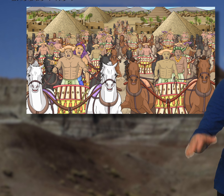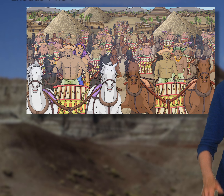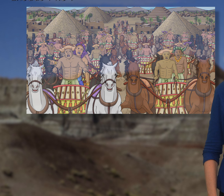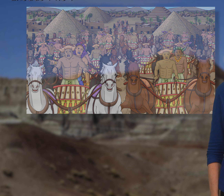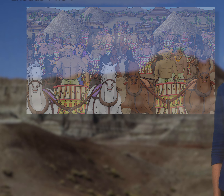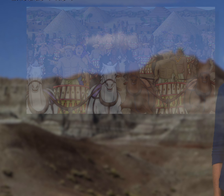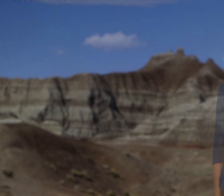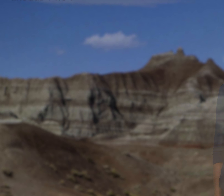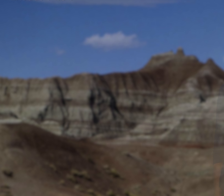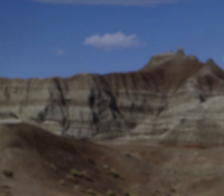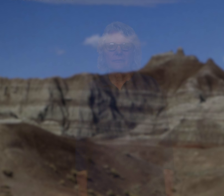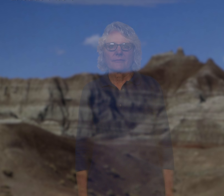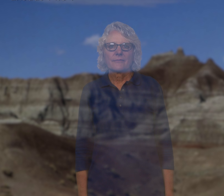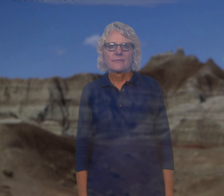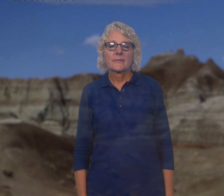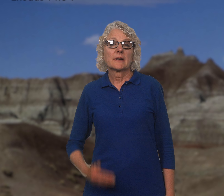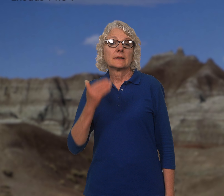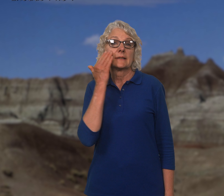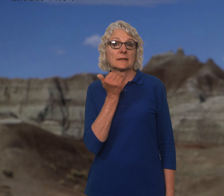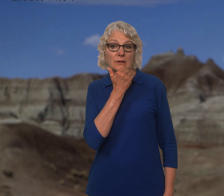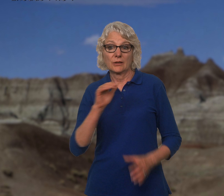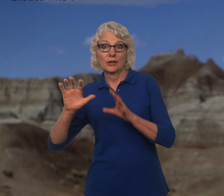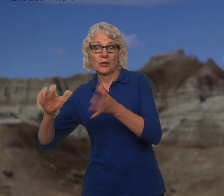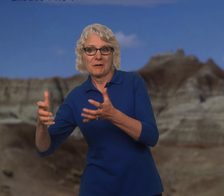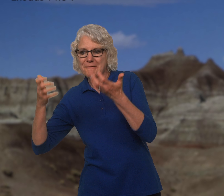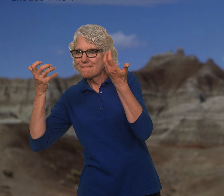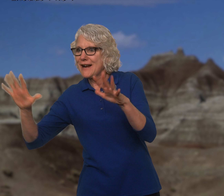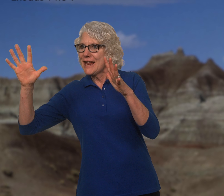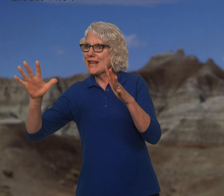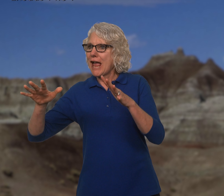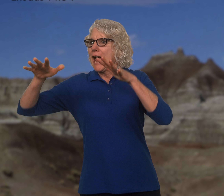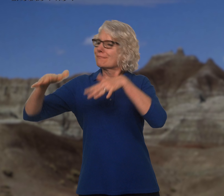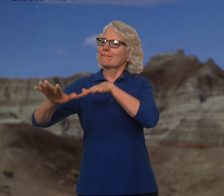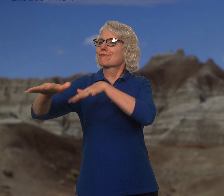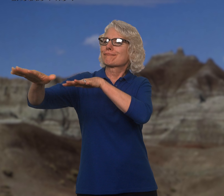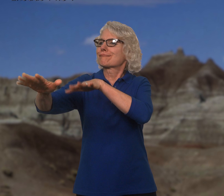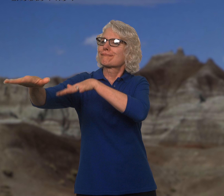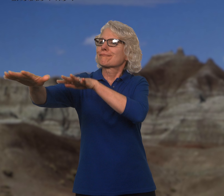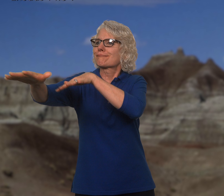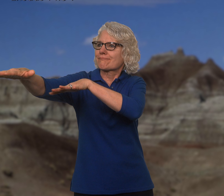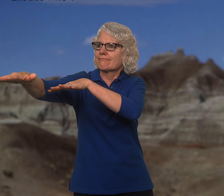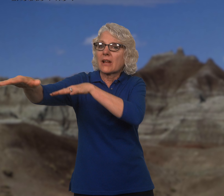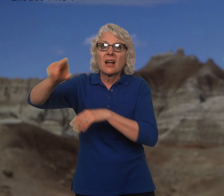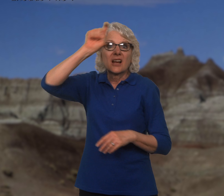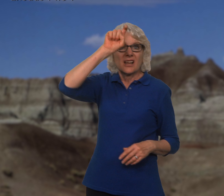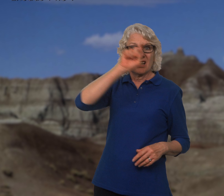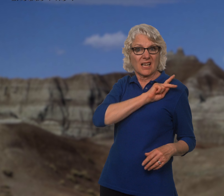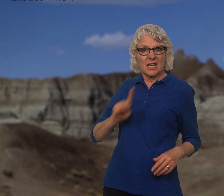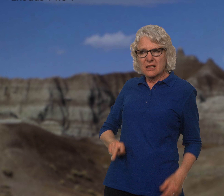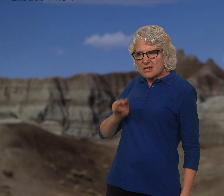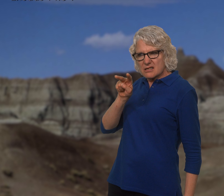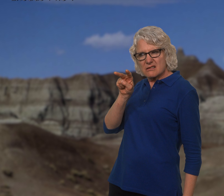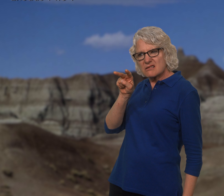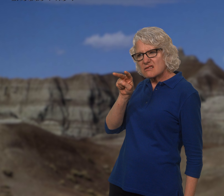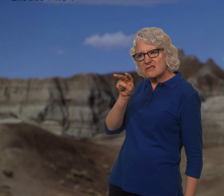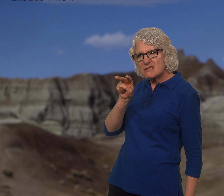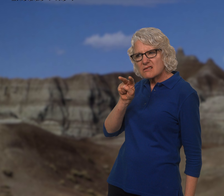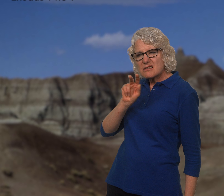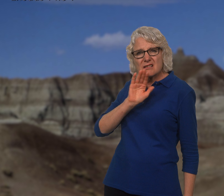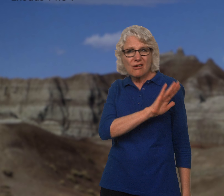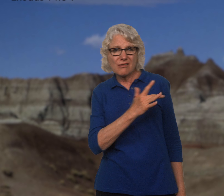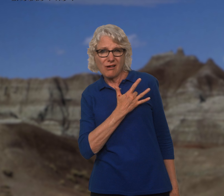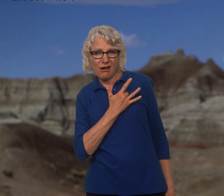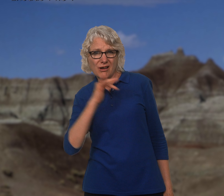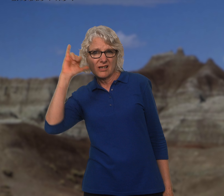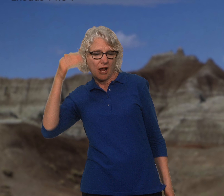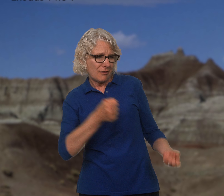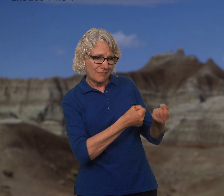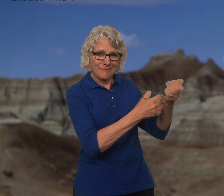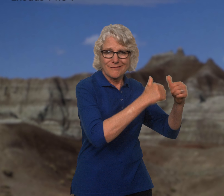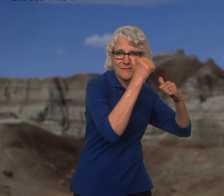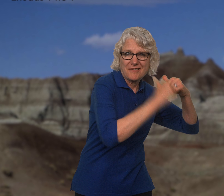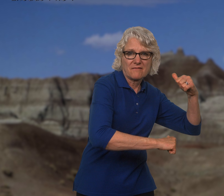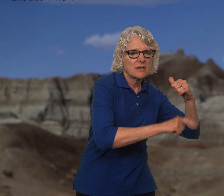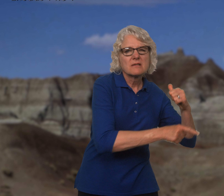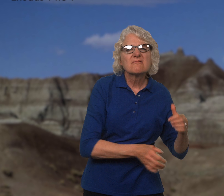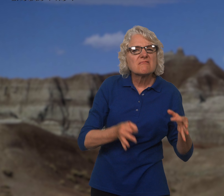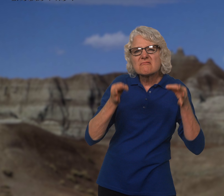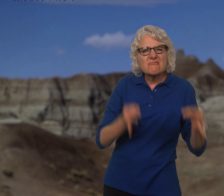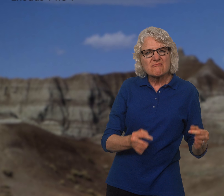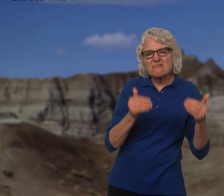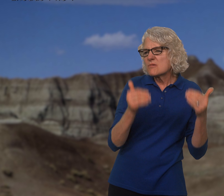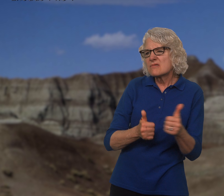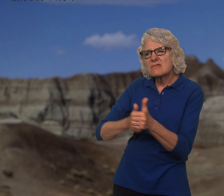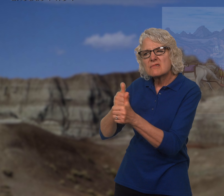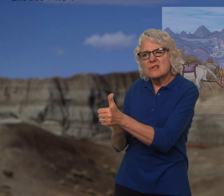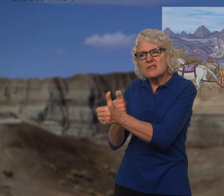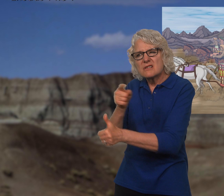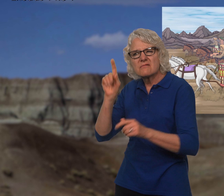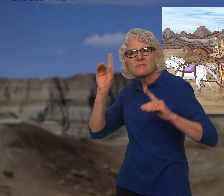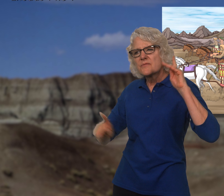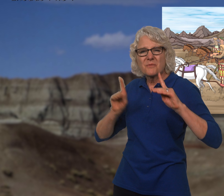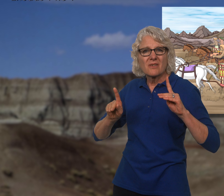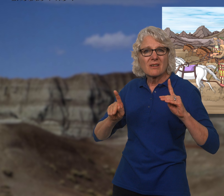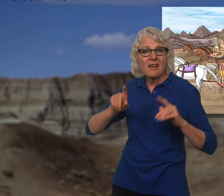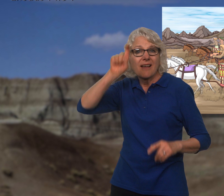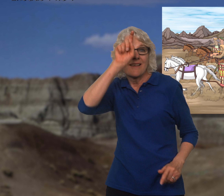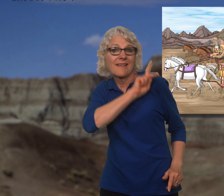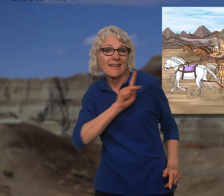And the LORD hardened the heart of Pharaoh king of Egypt so that he pursued the Israelites, who were marching out defiantly.